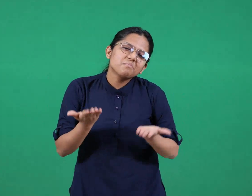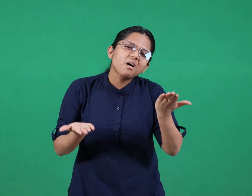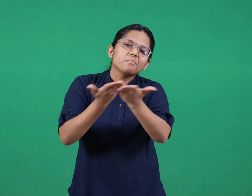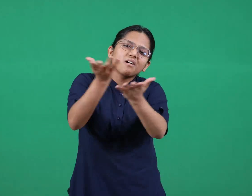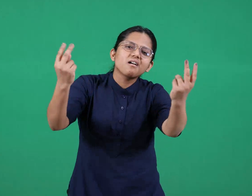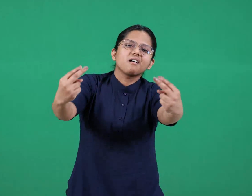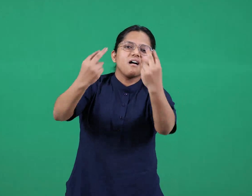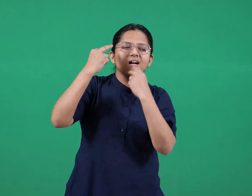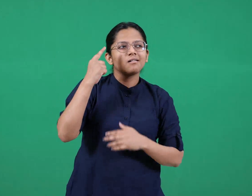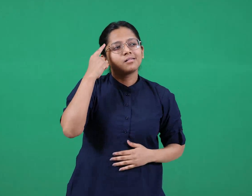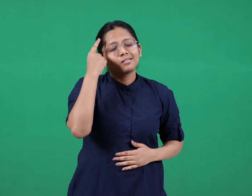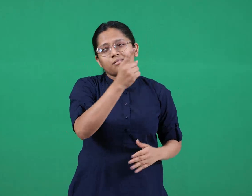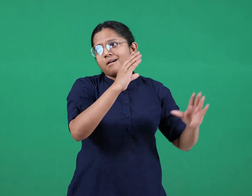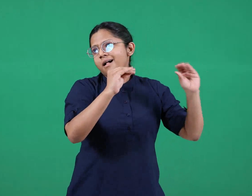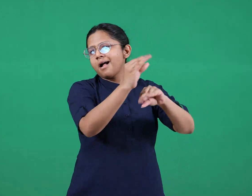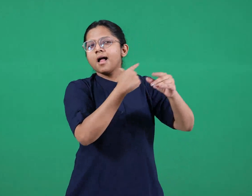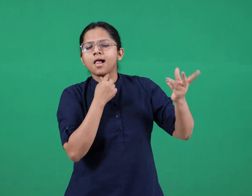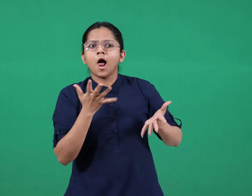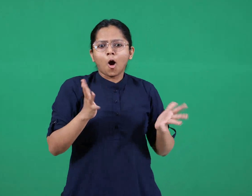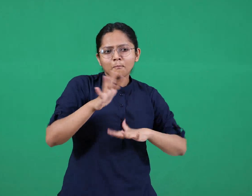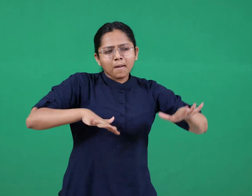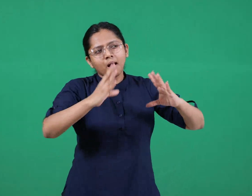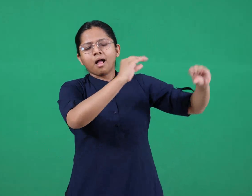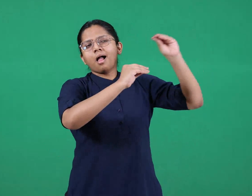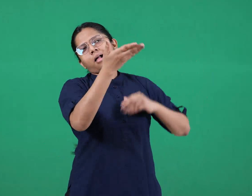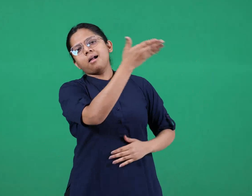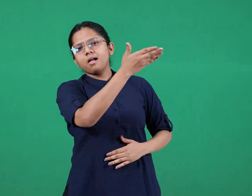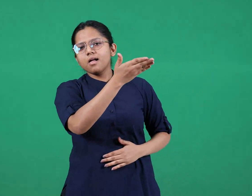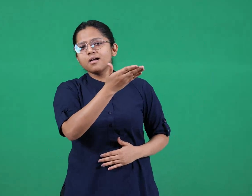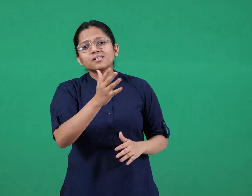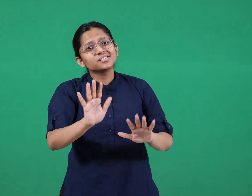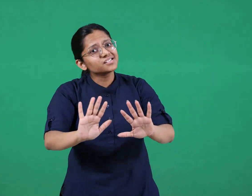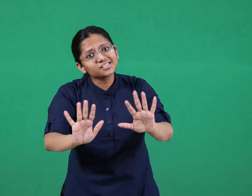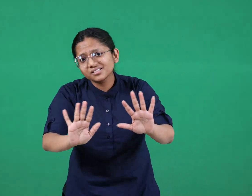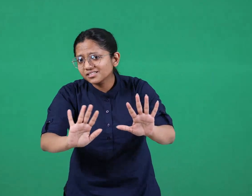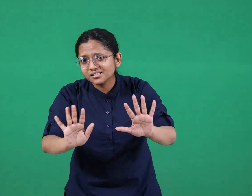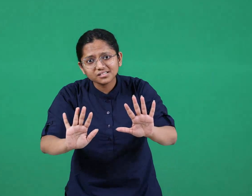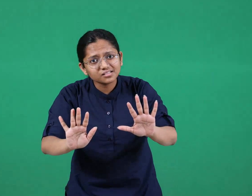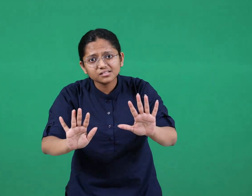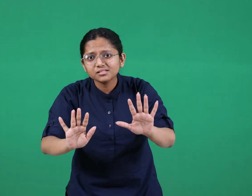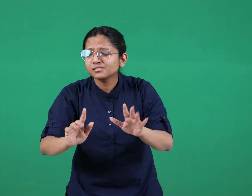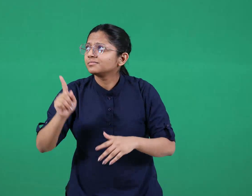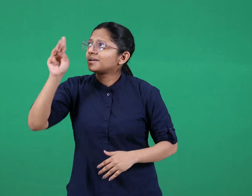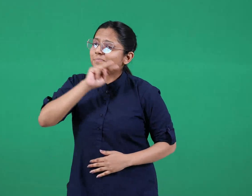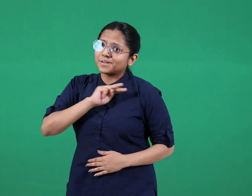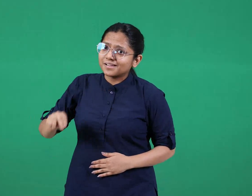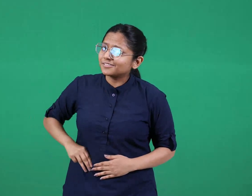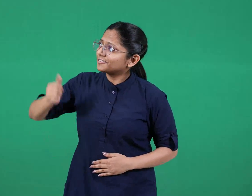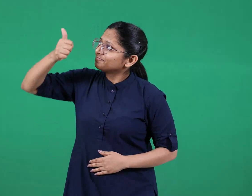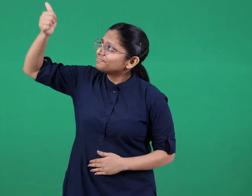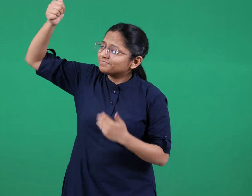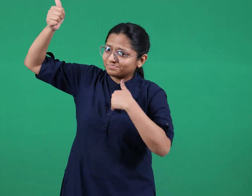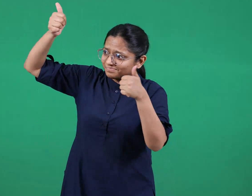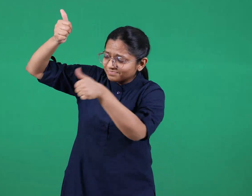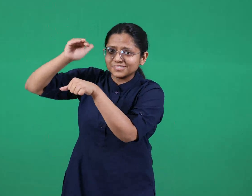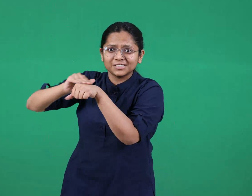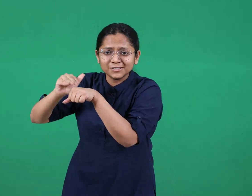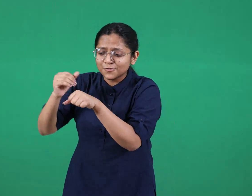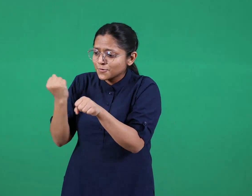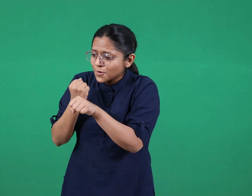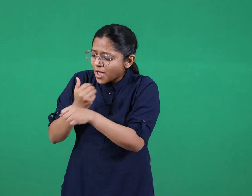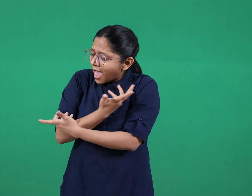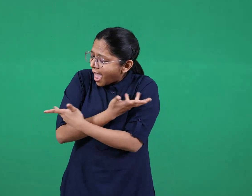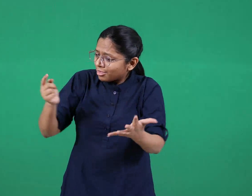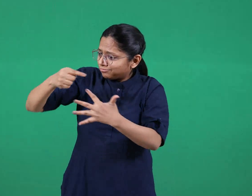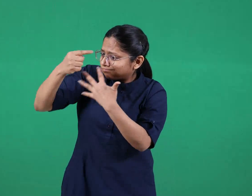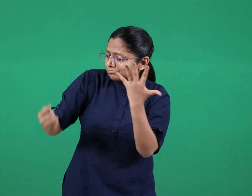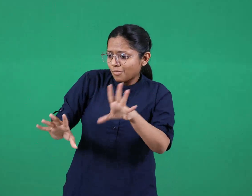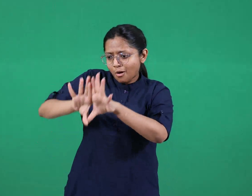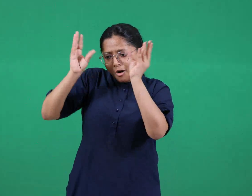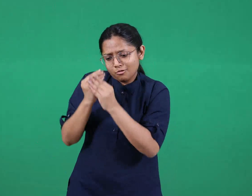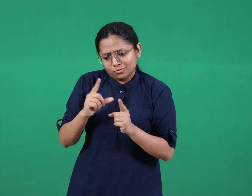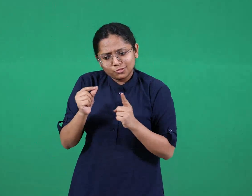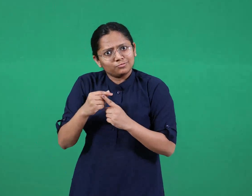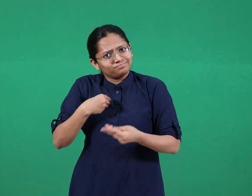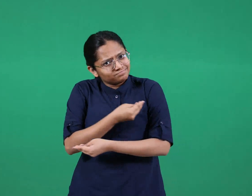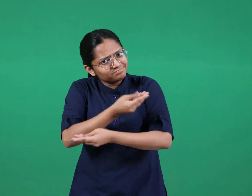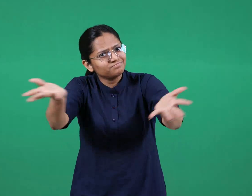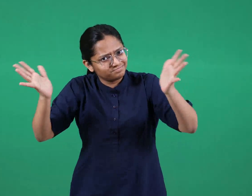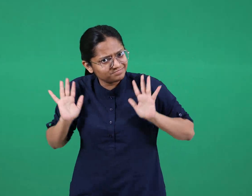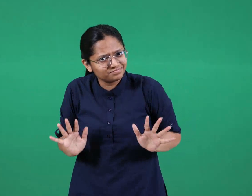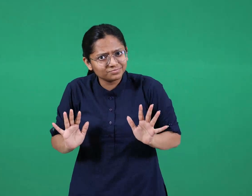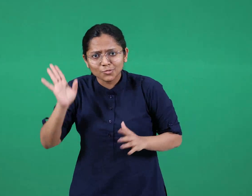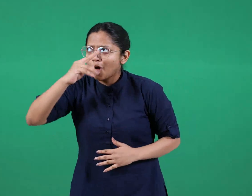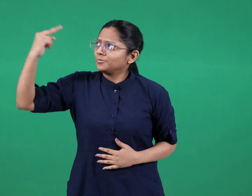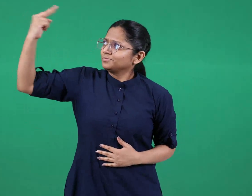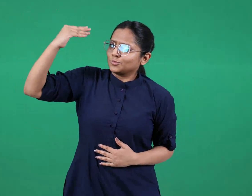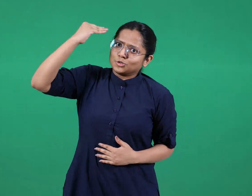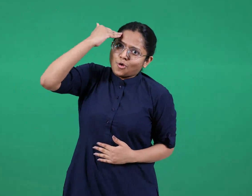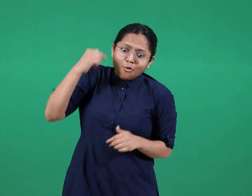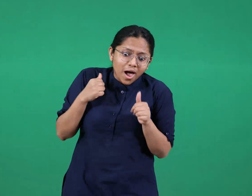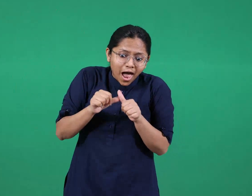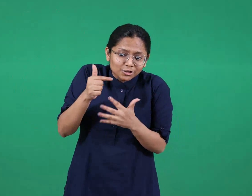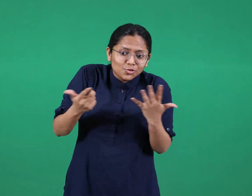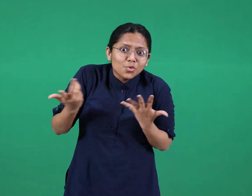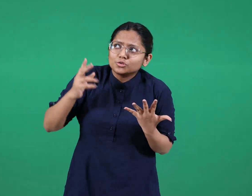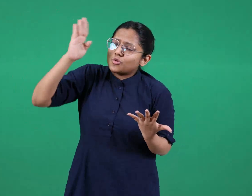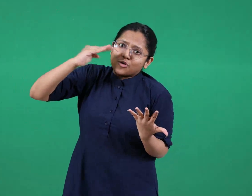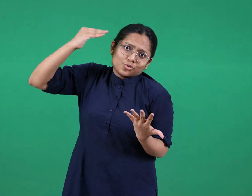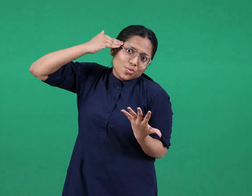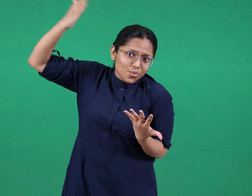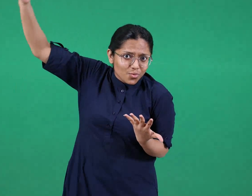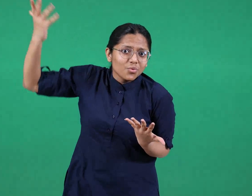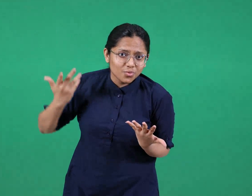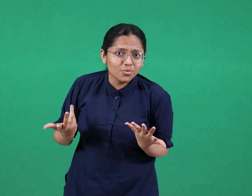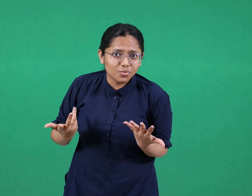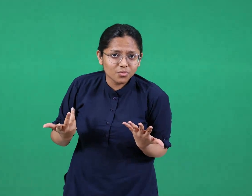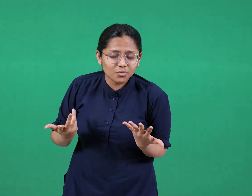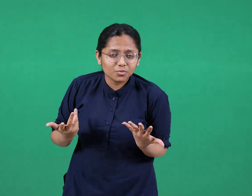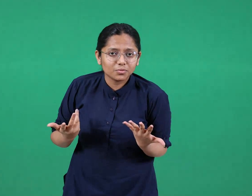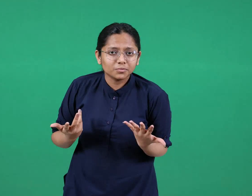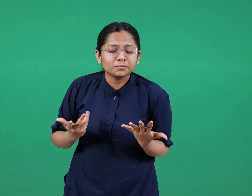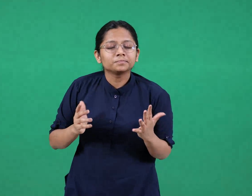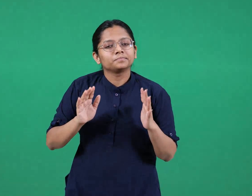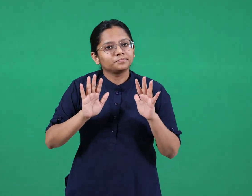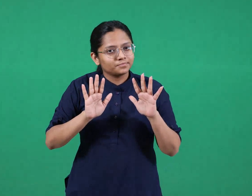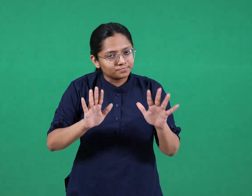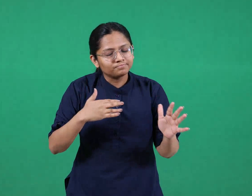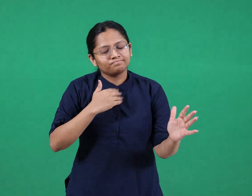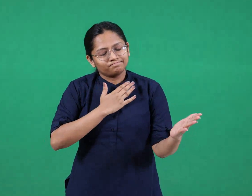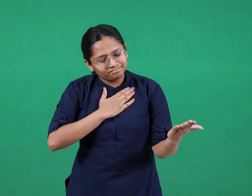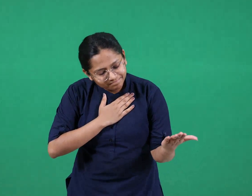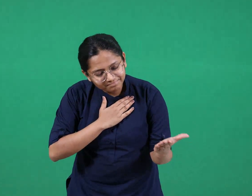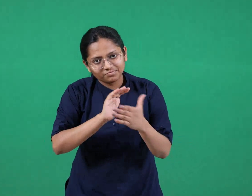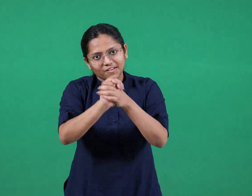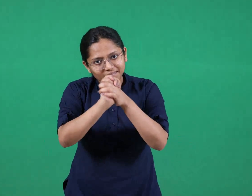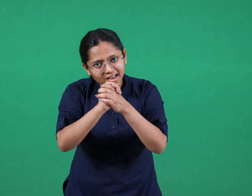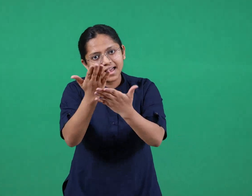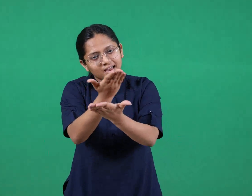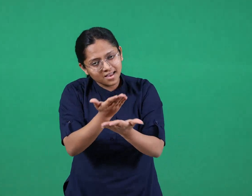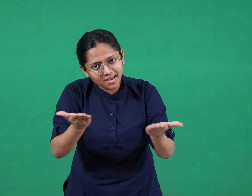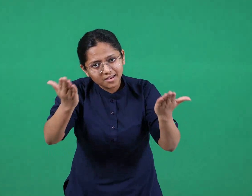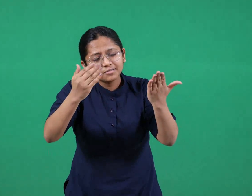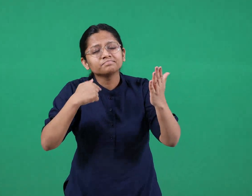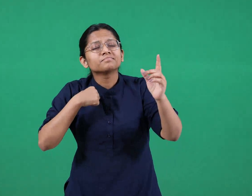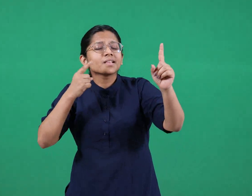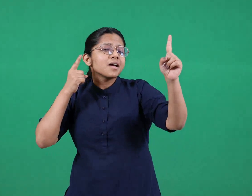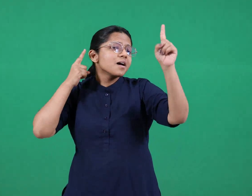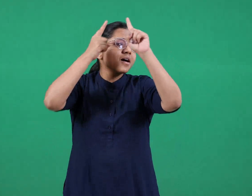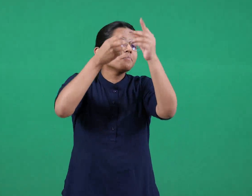Have you been thinking all along that we were making a defense to you?